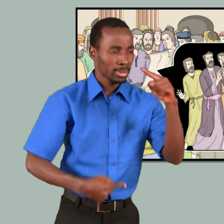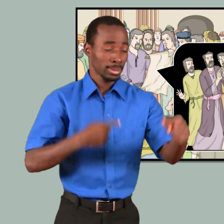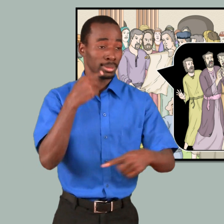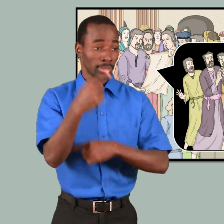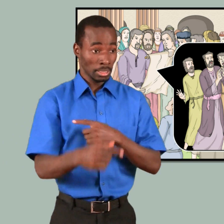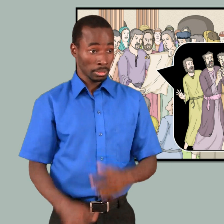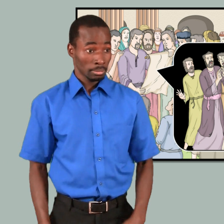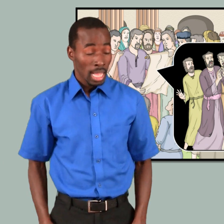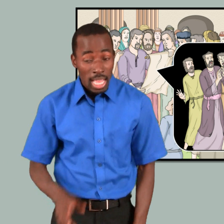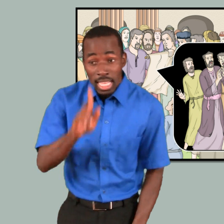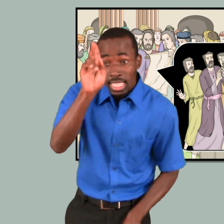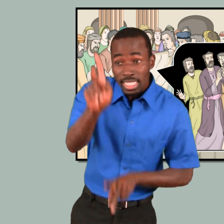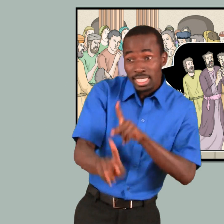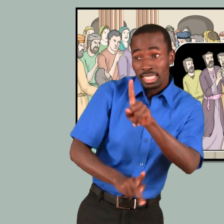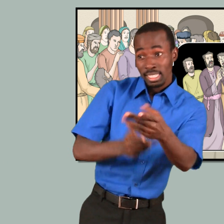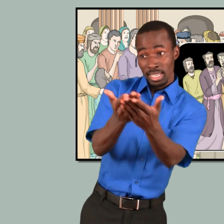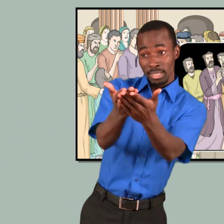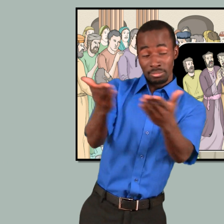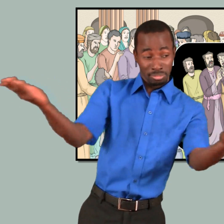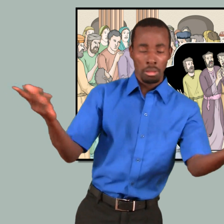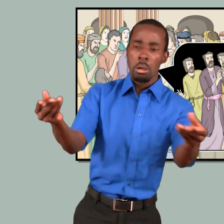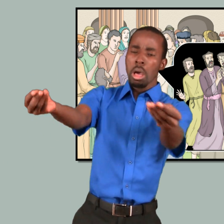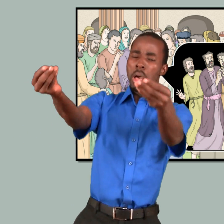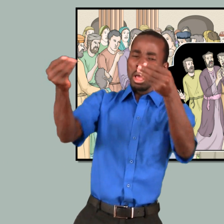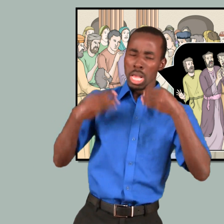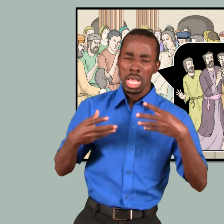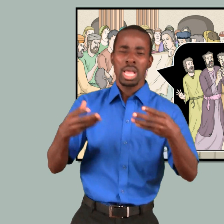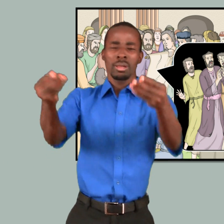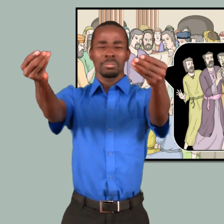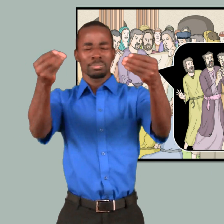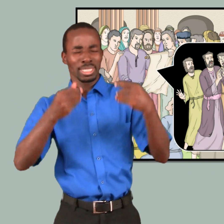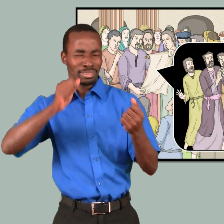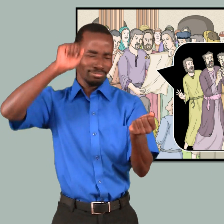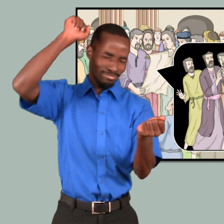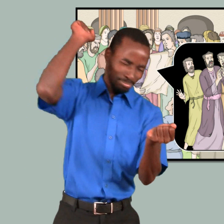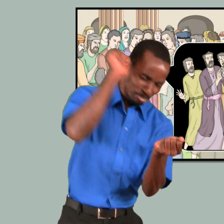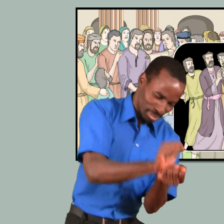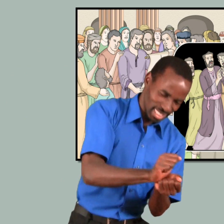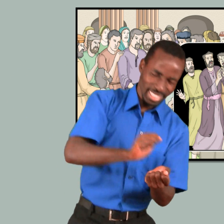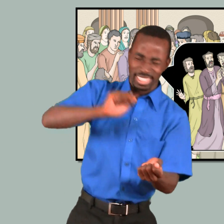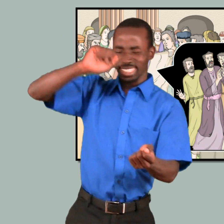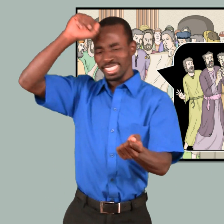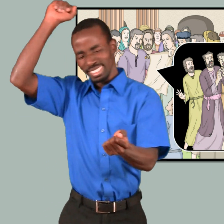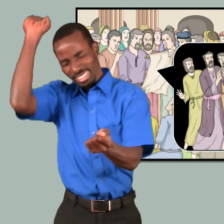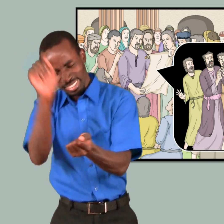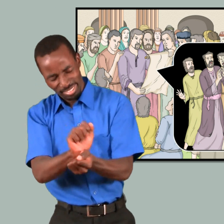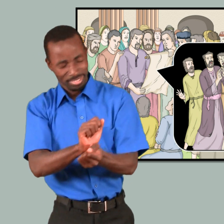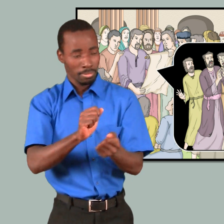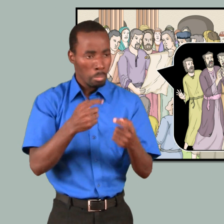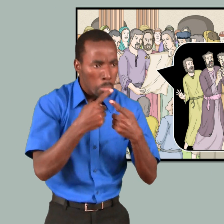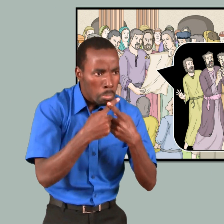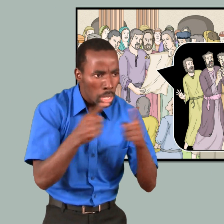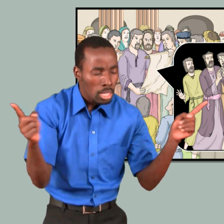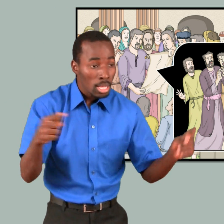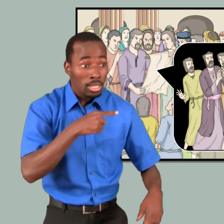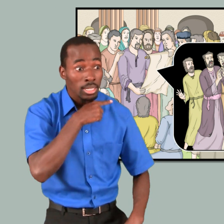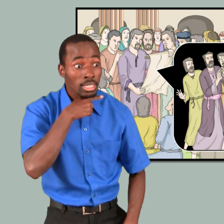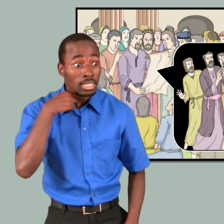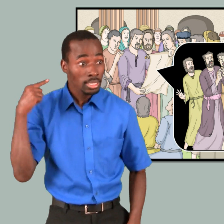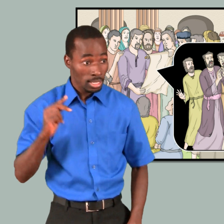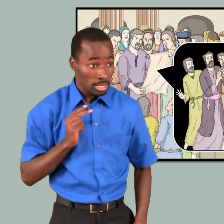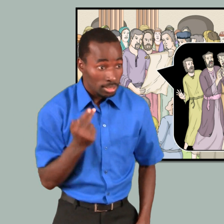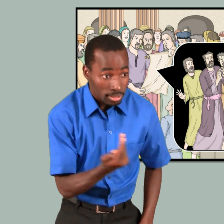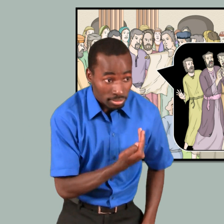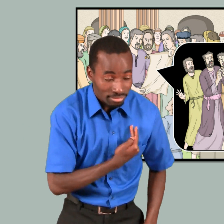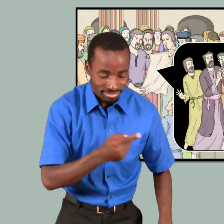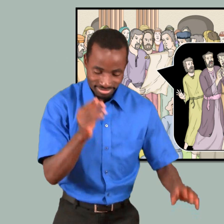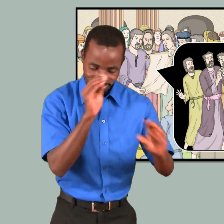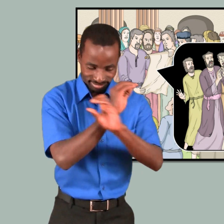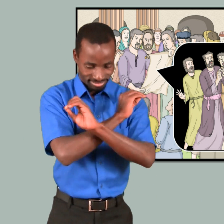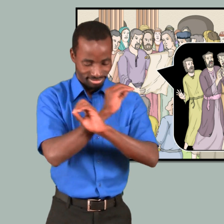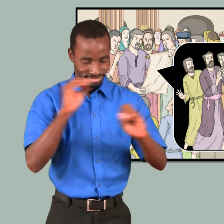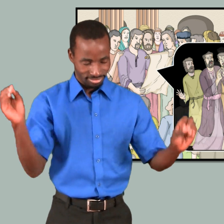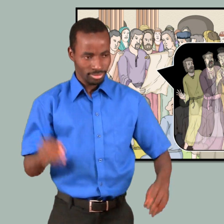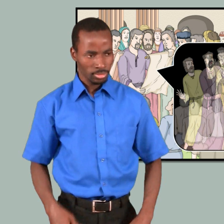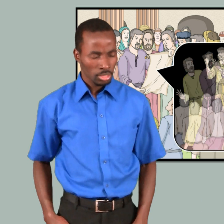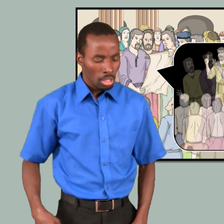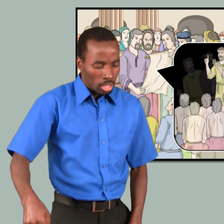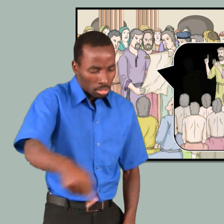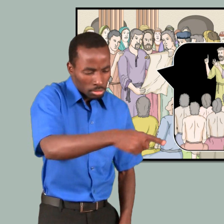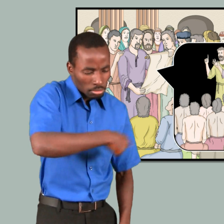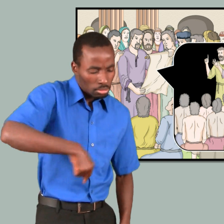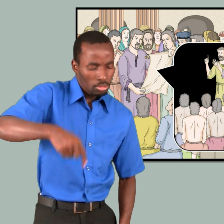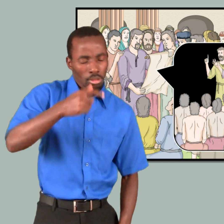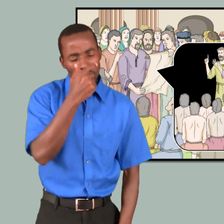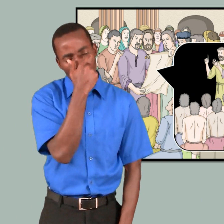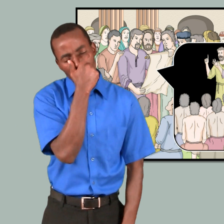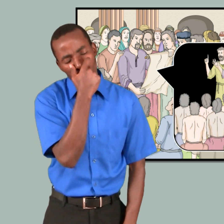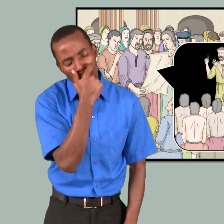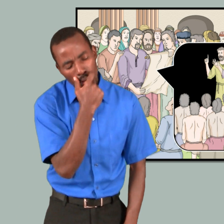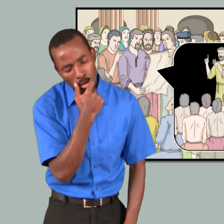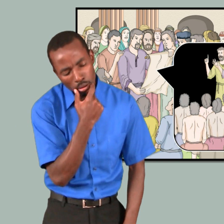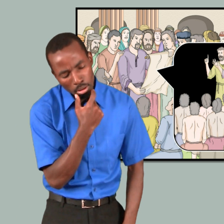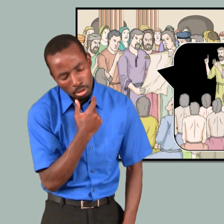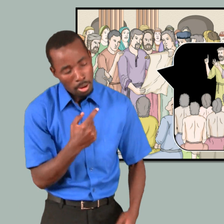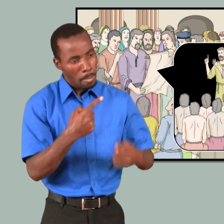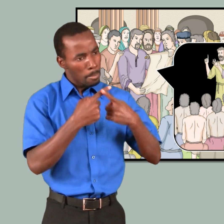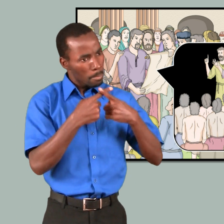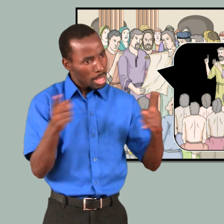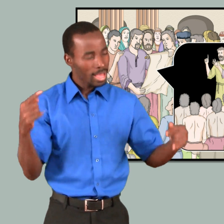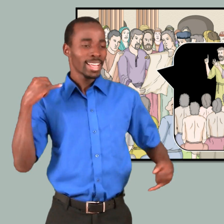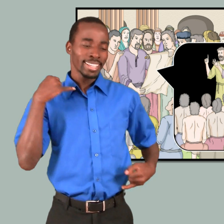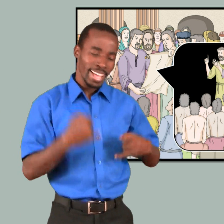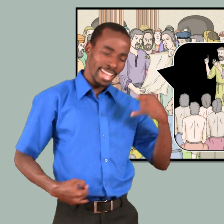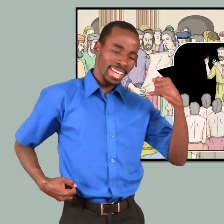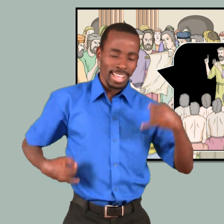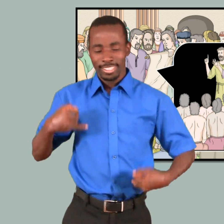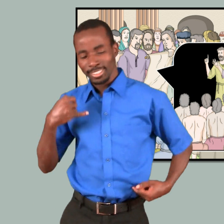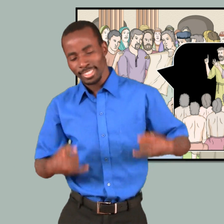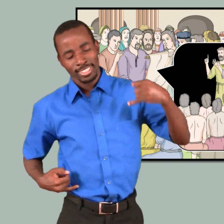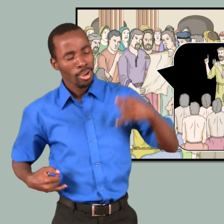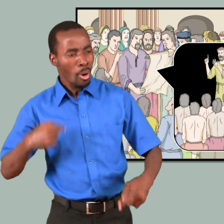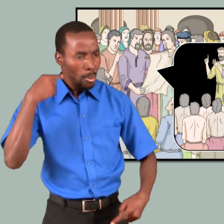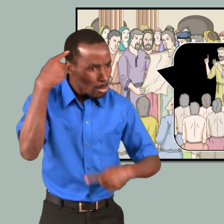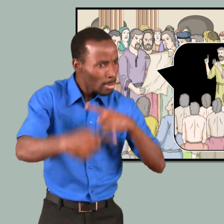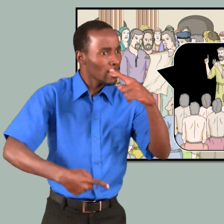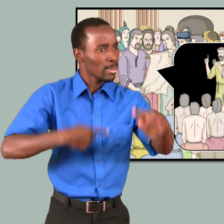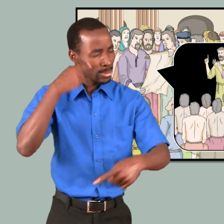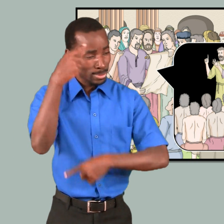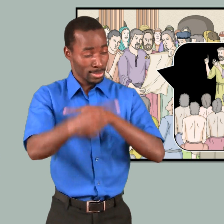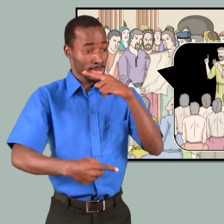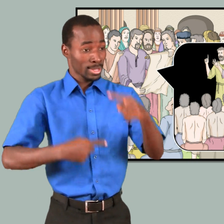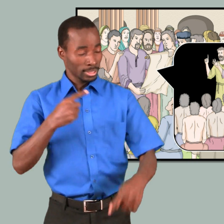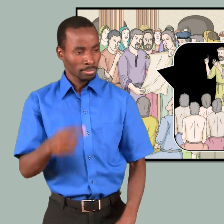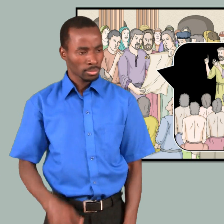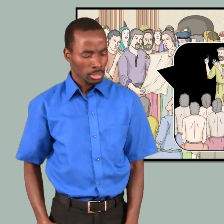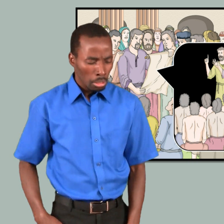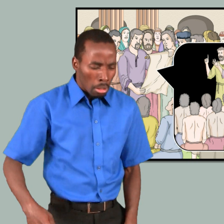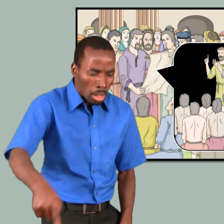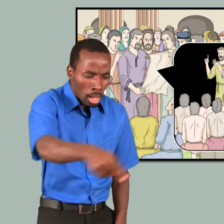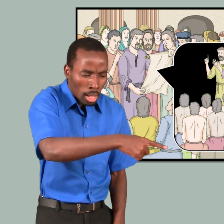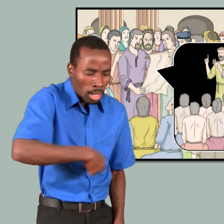punished, yet not killed;